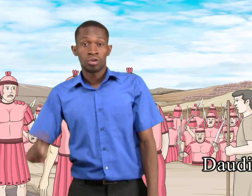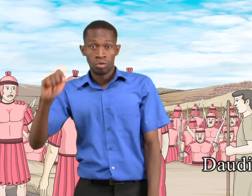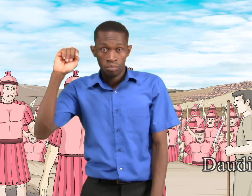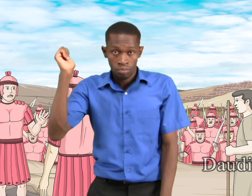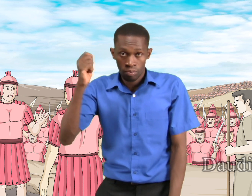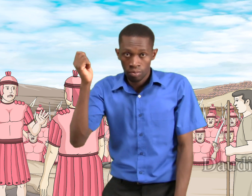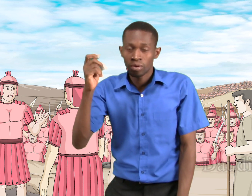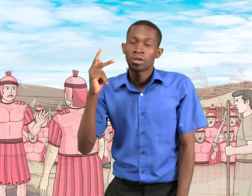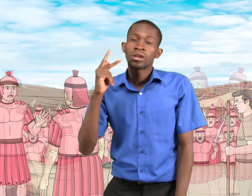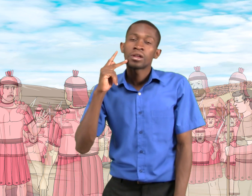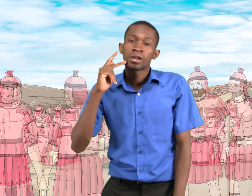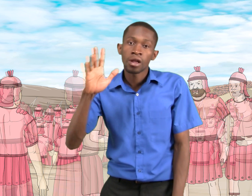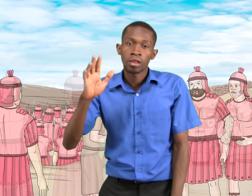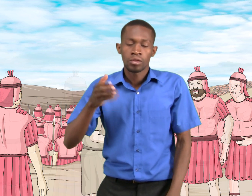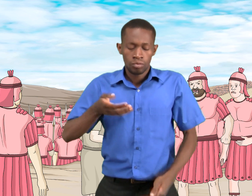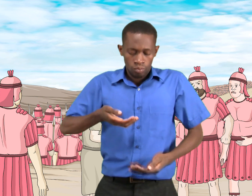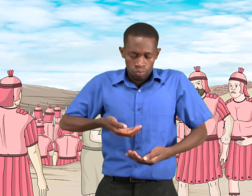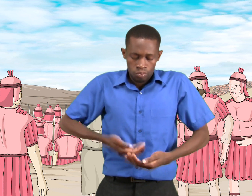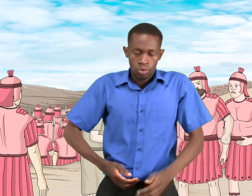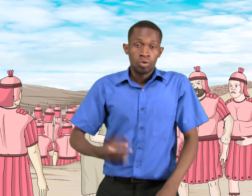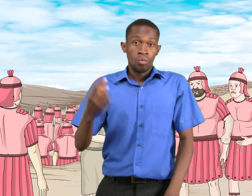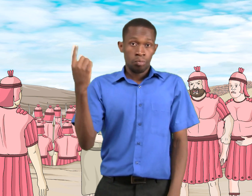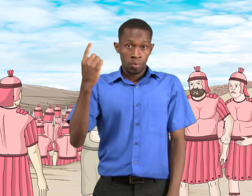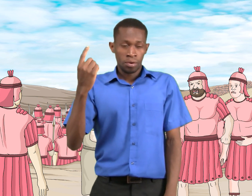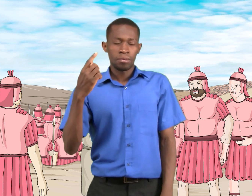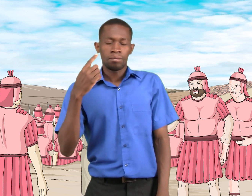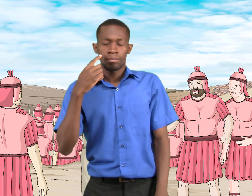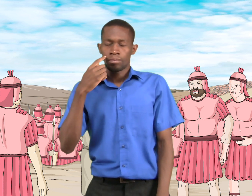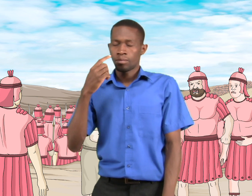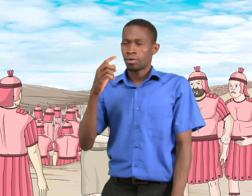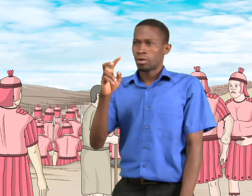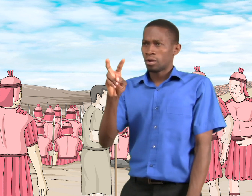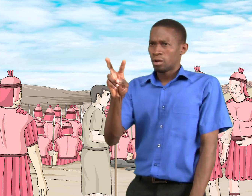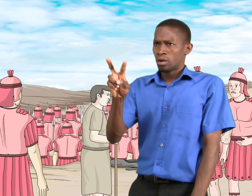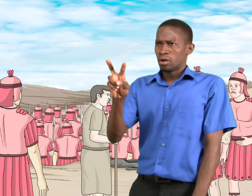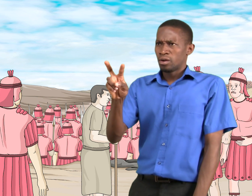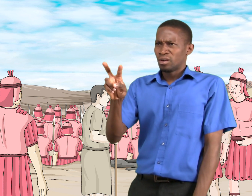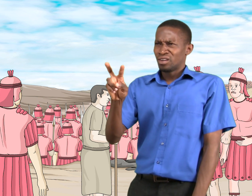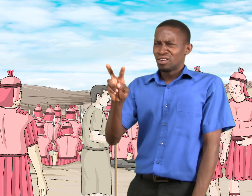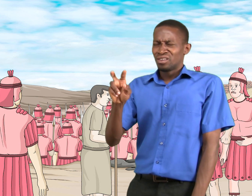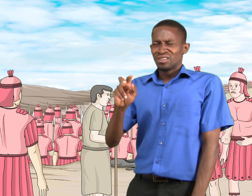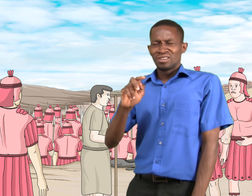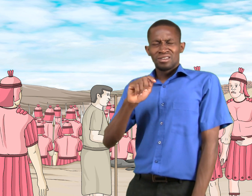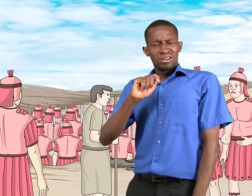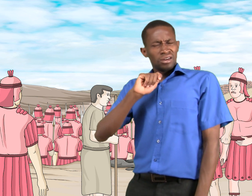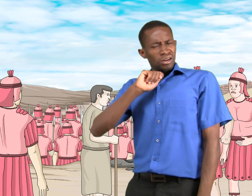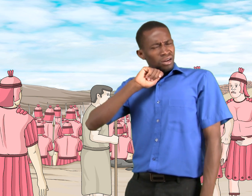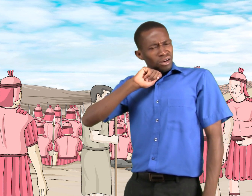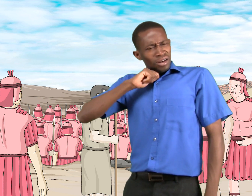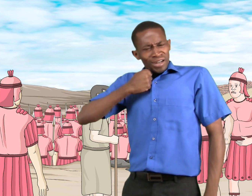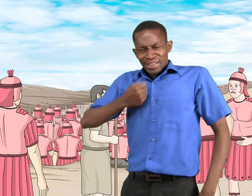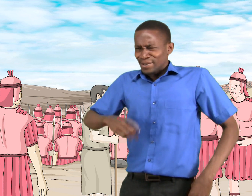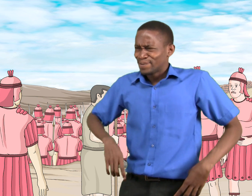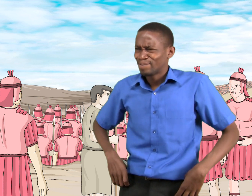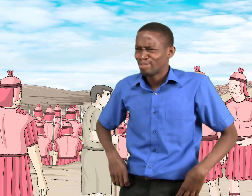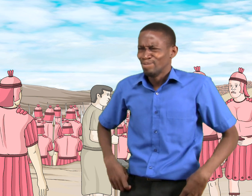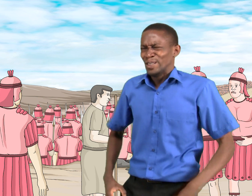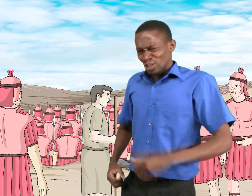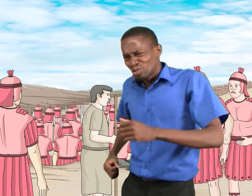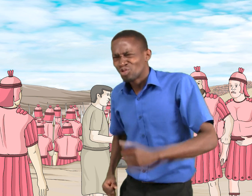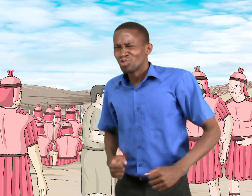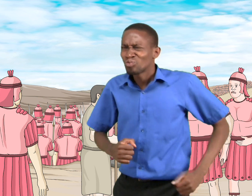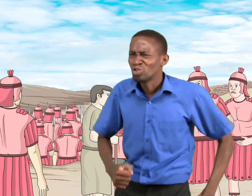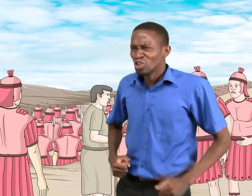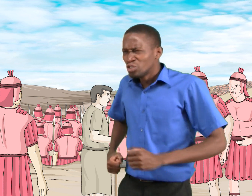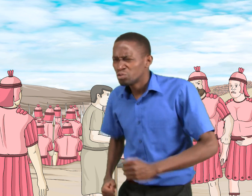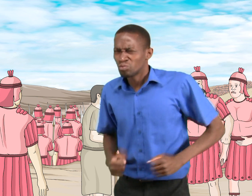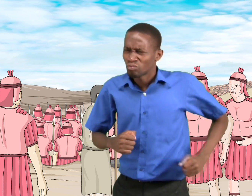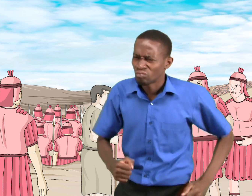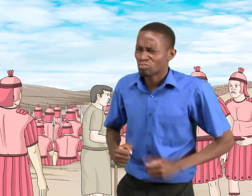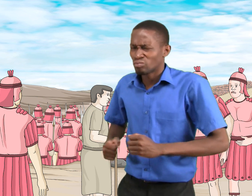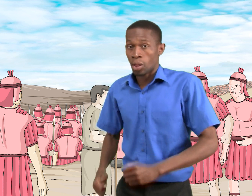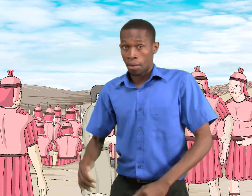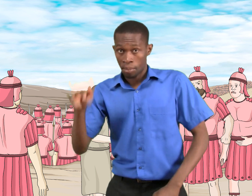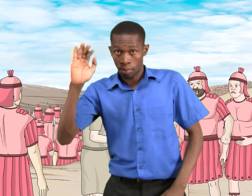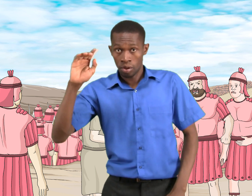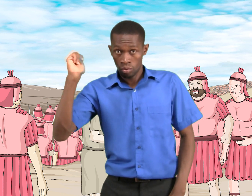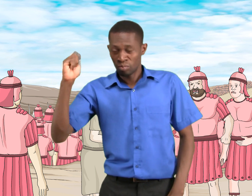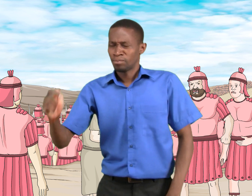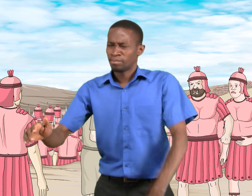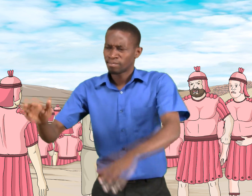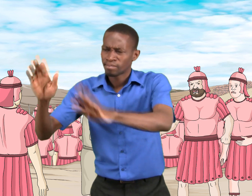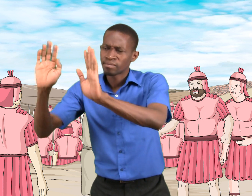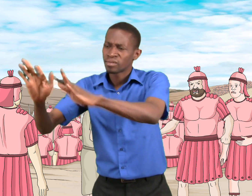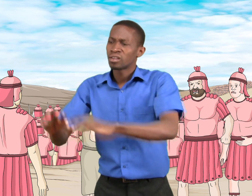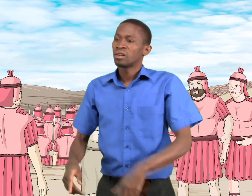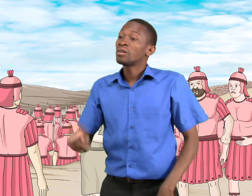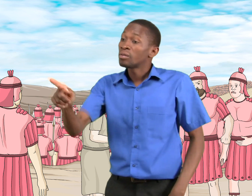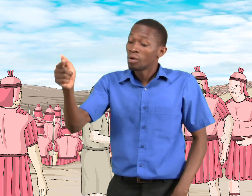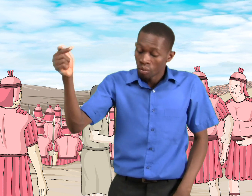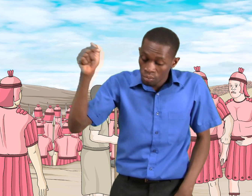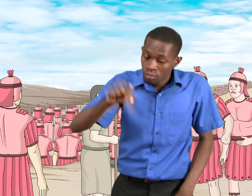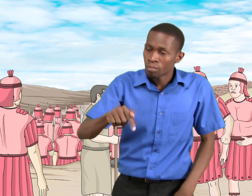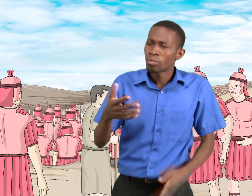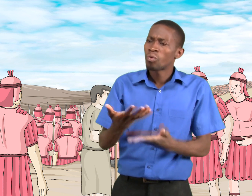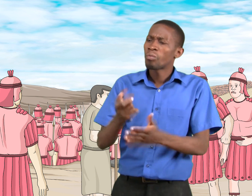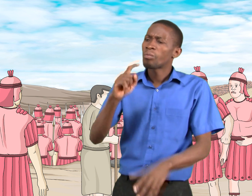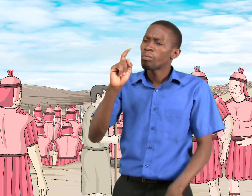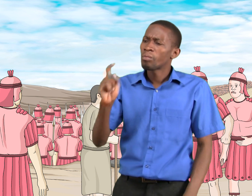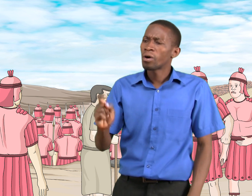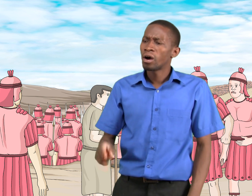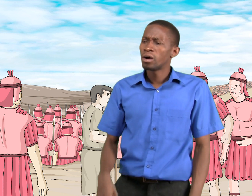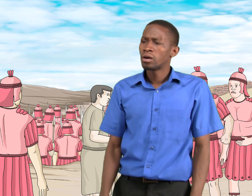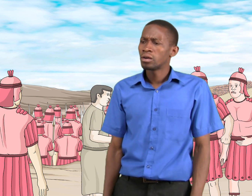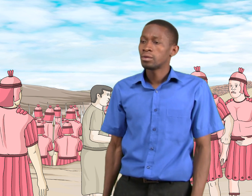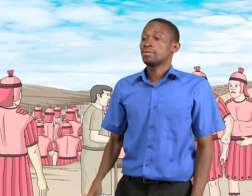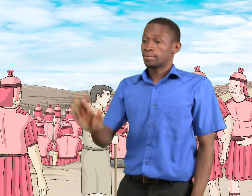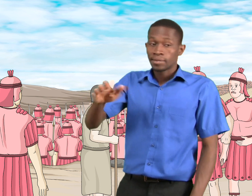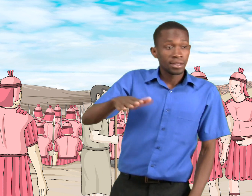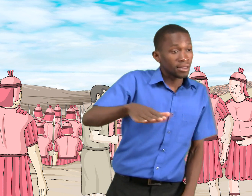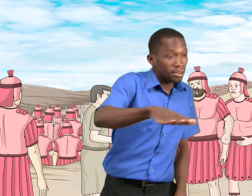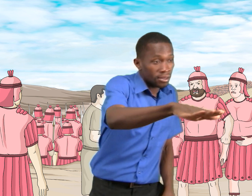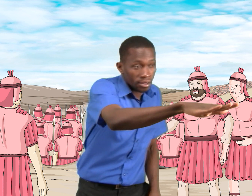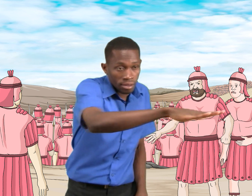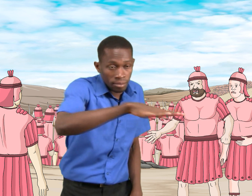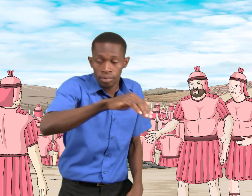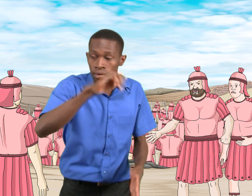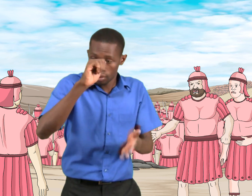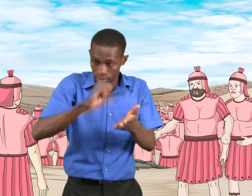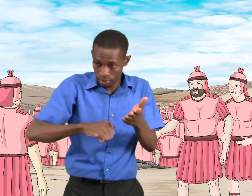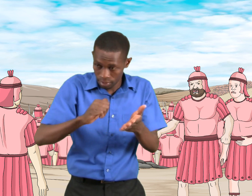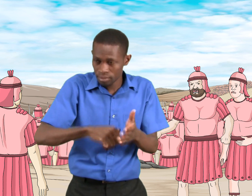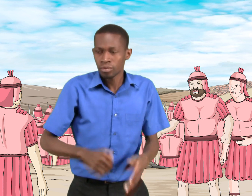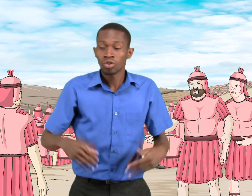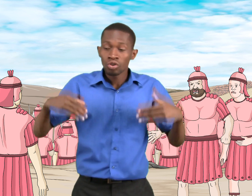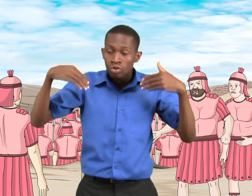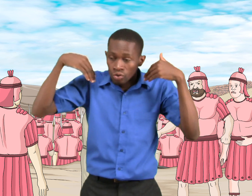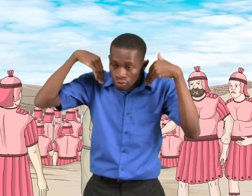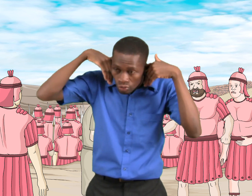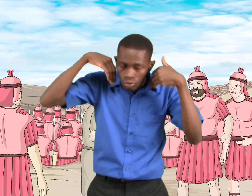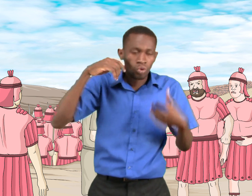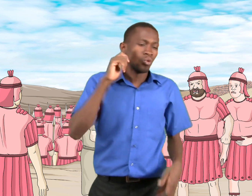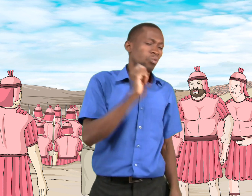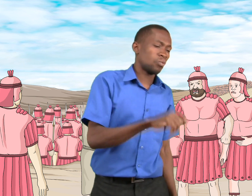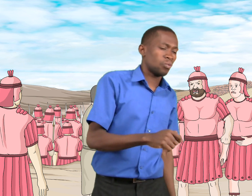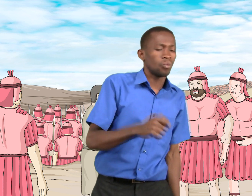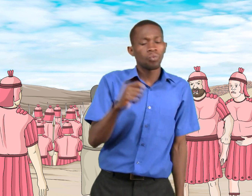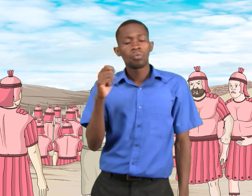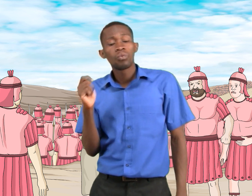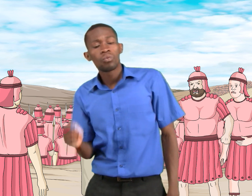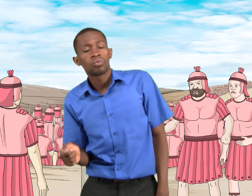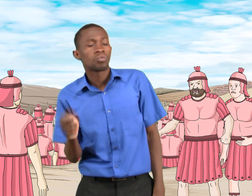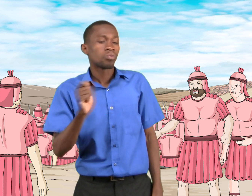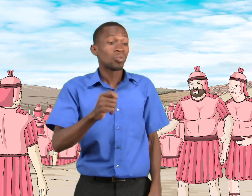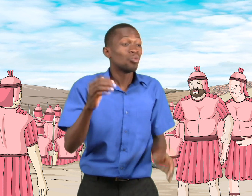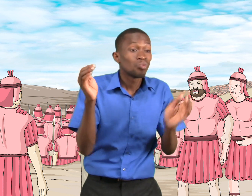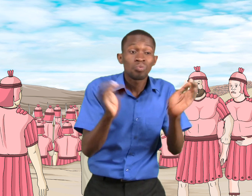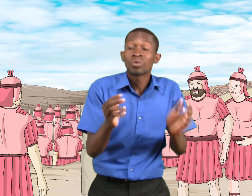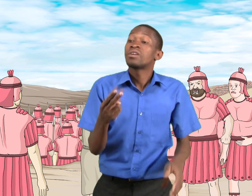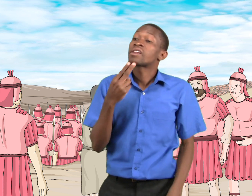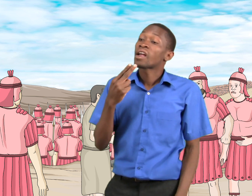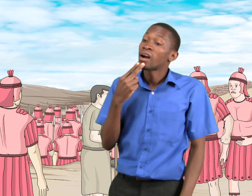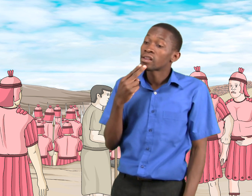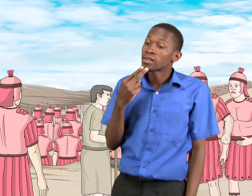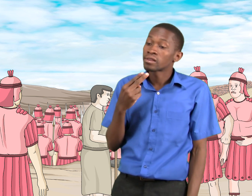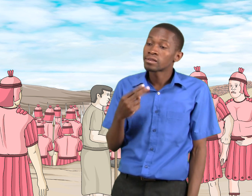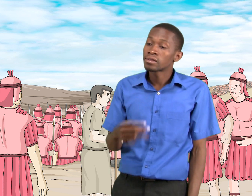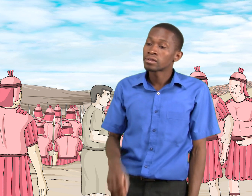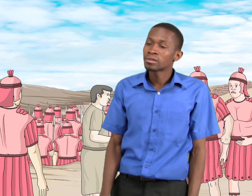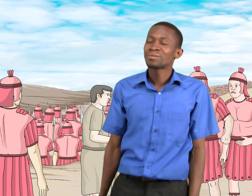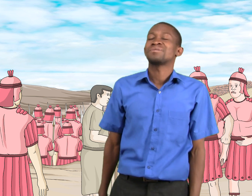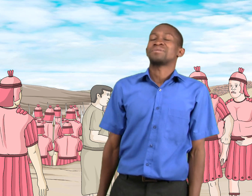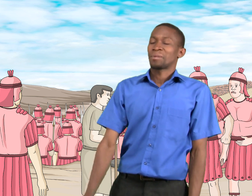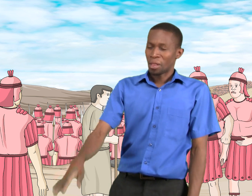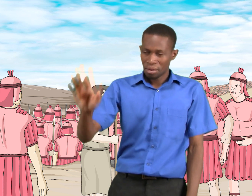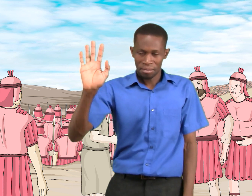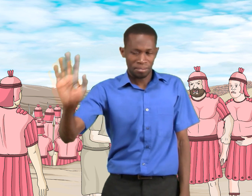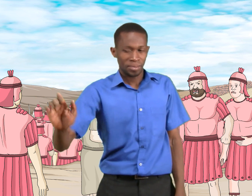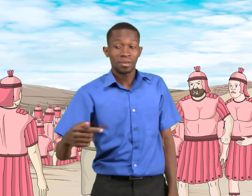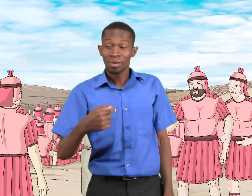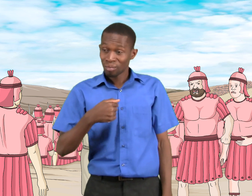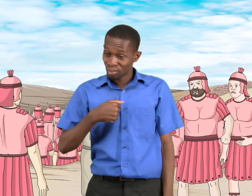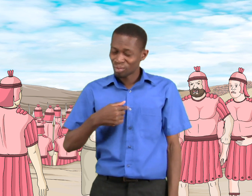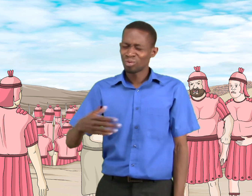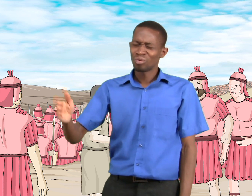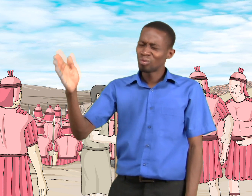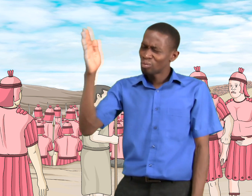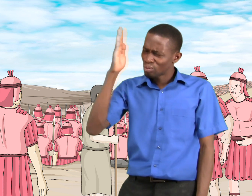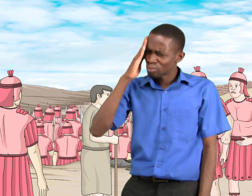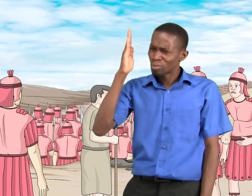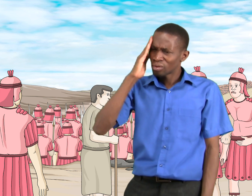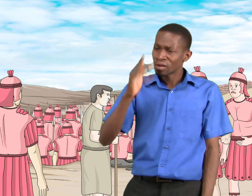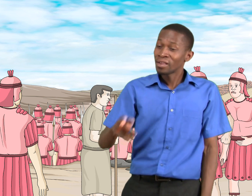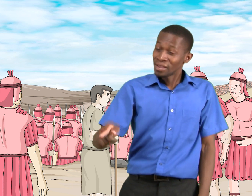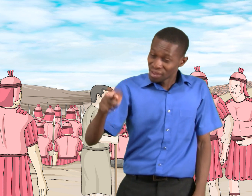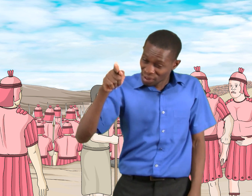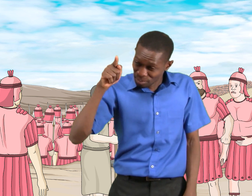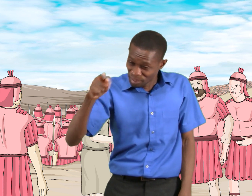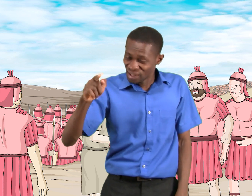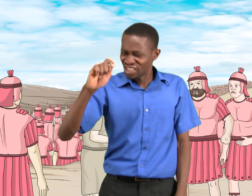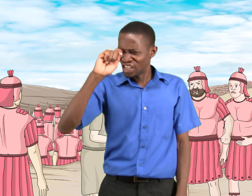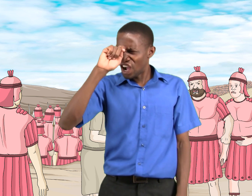Now when David’s oldest brother Eliab heard him speaking to the men, his anger burned against David. “Why have you come down here?”